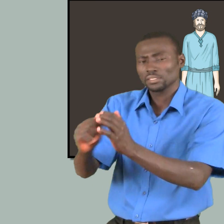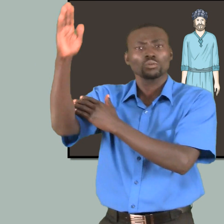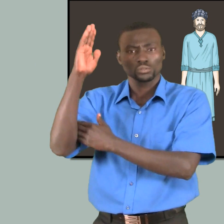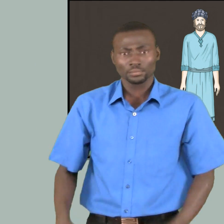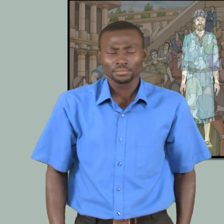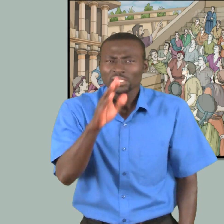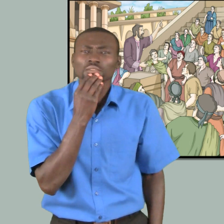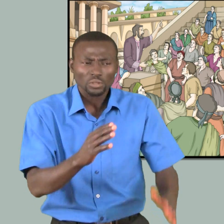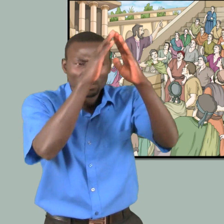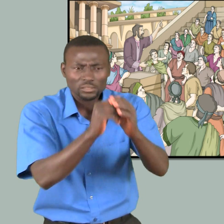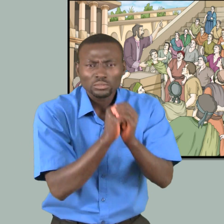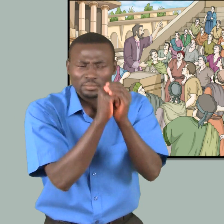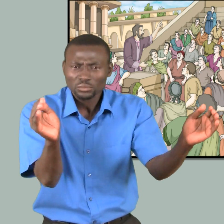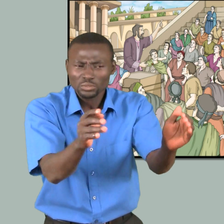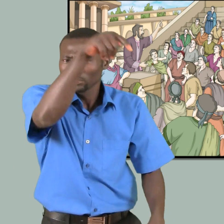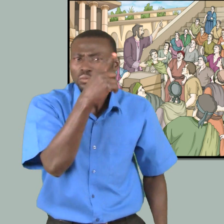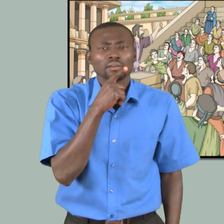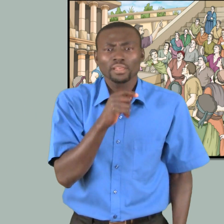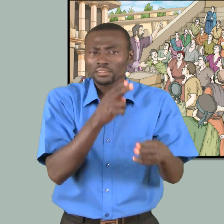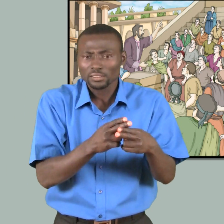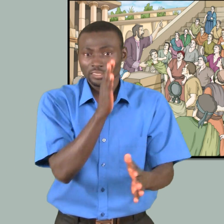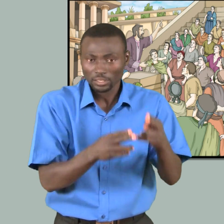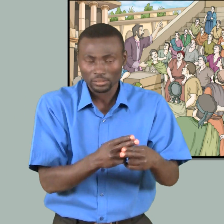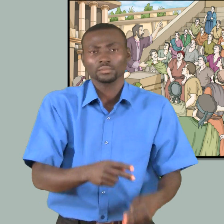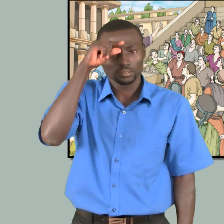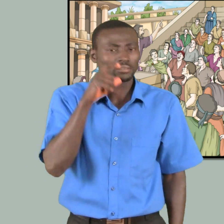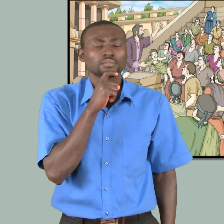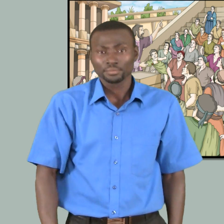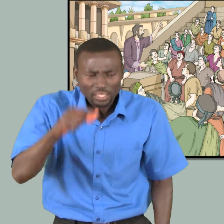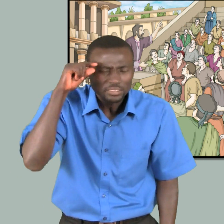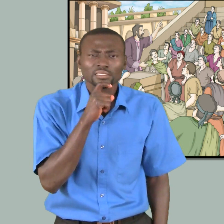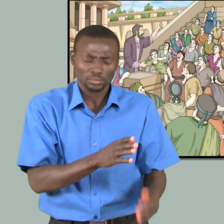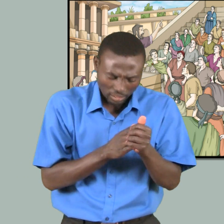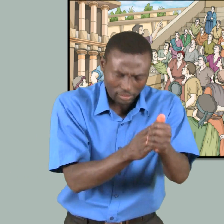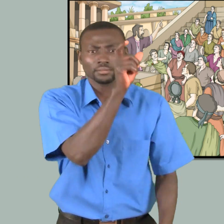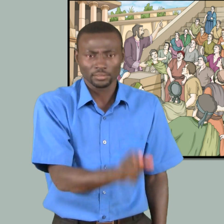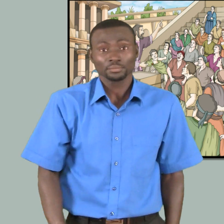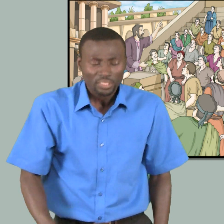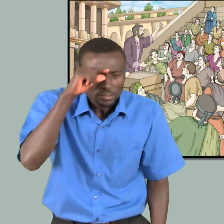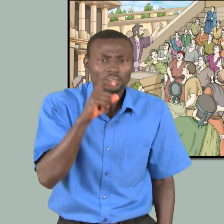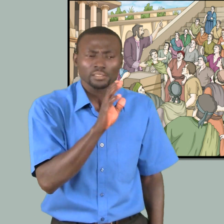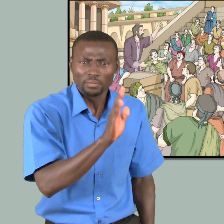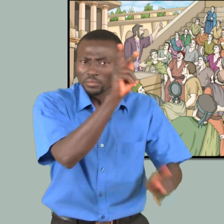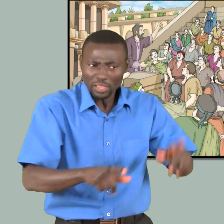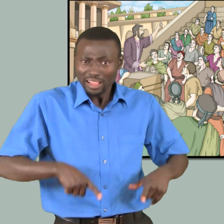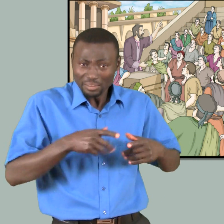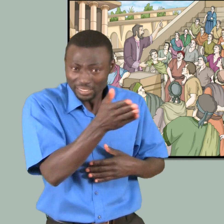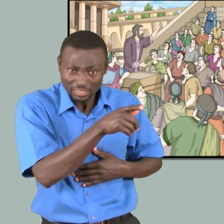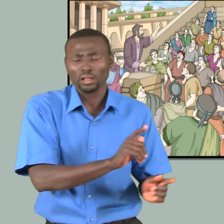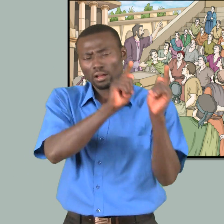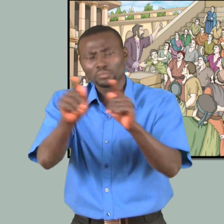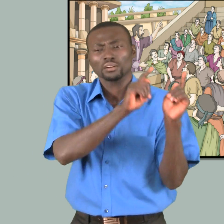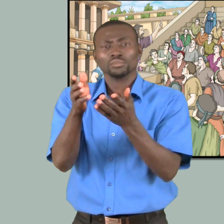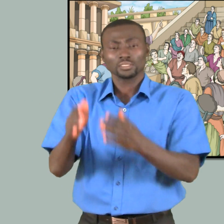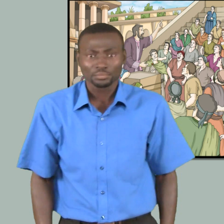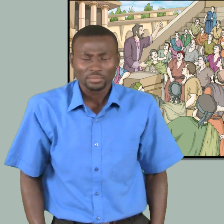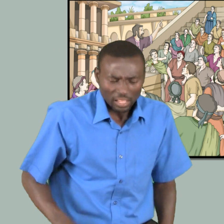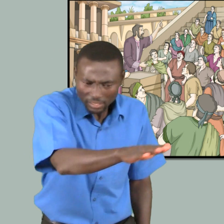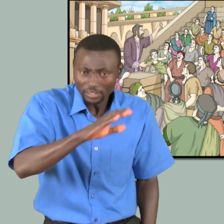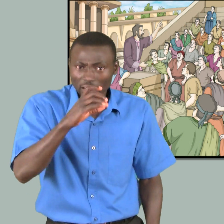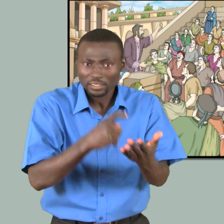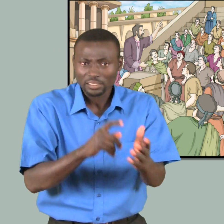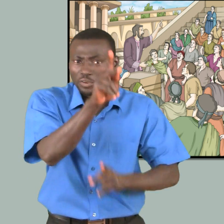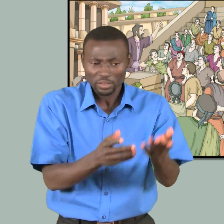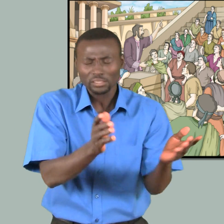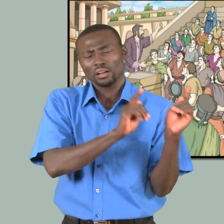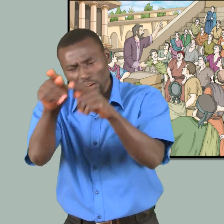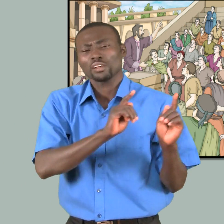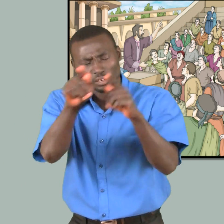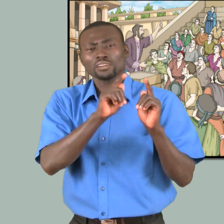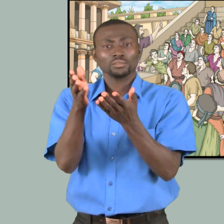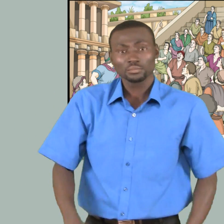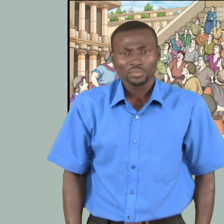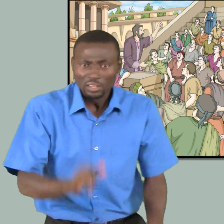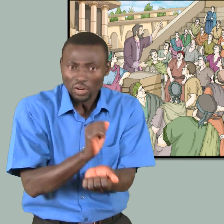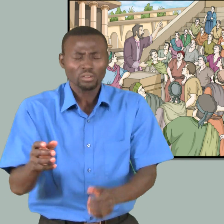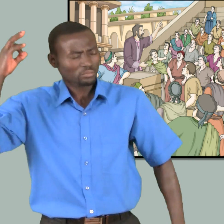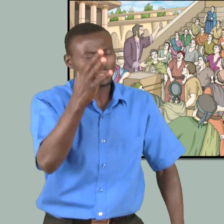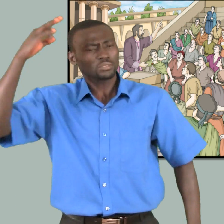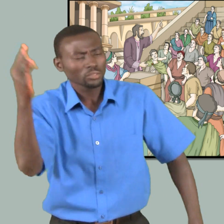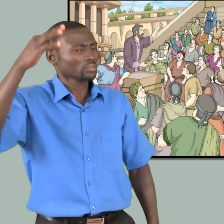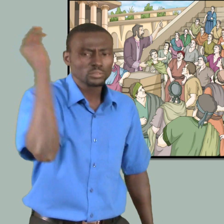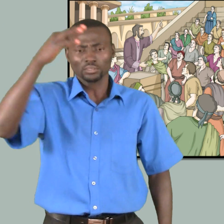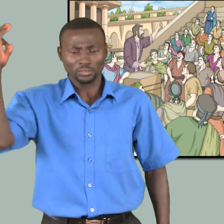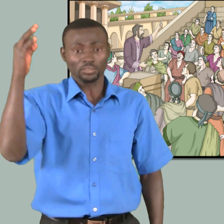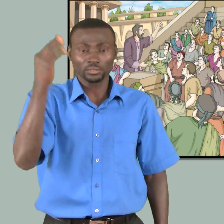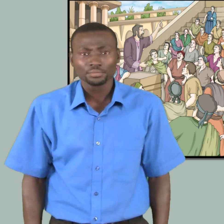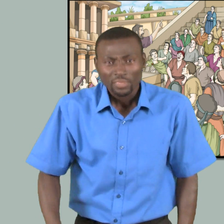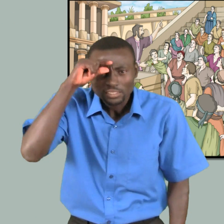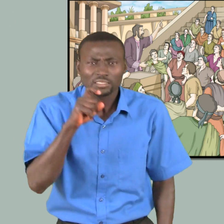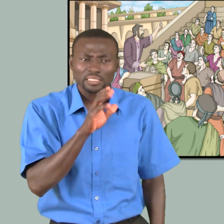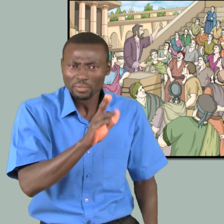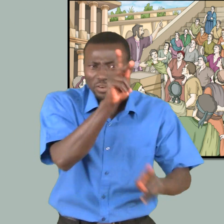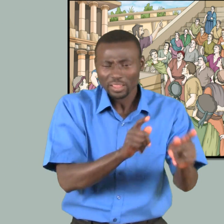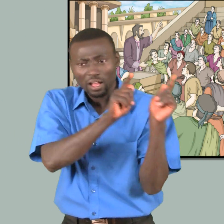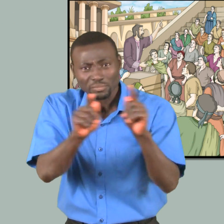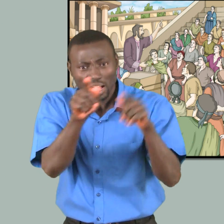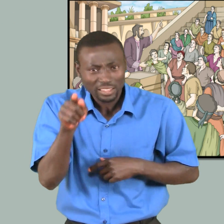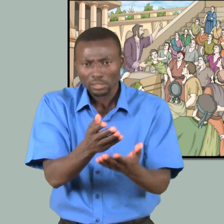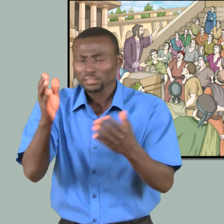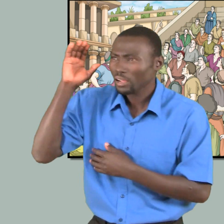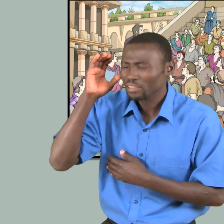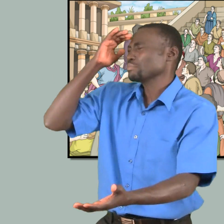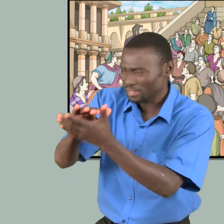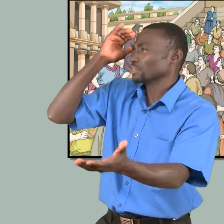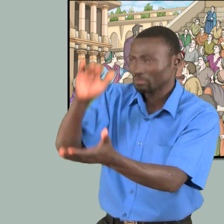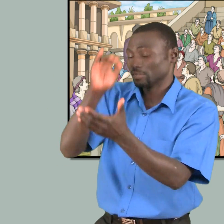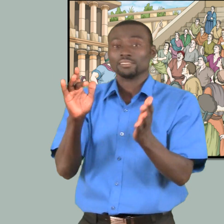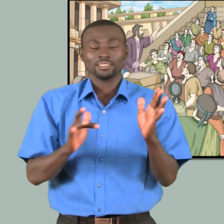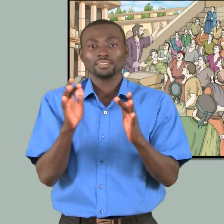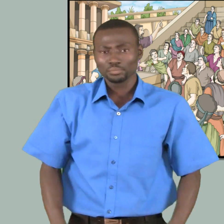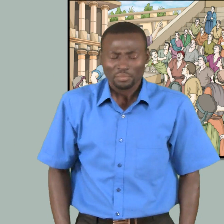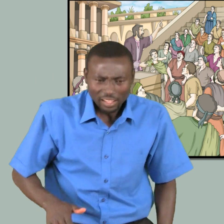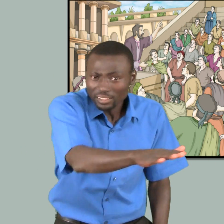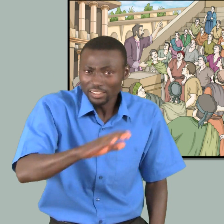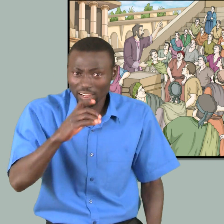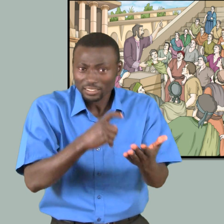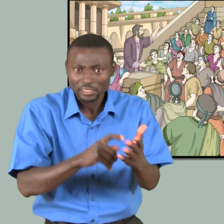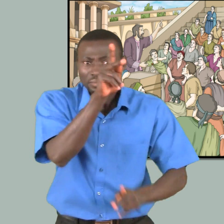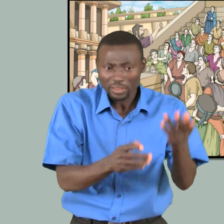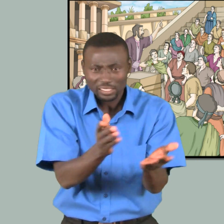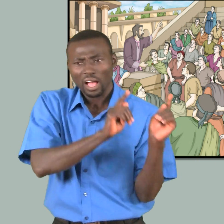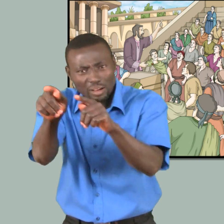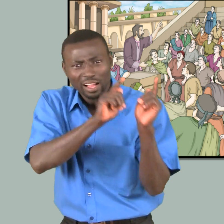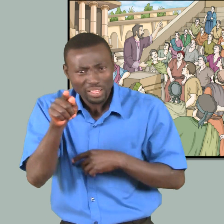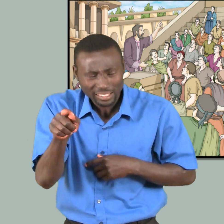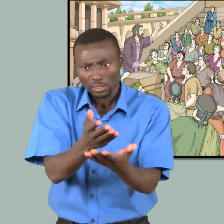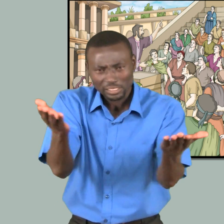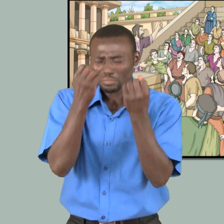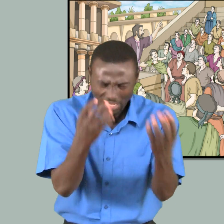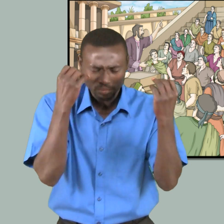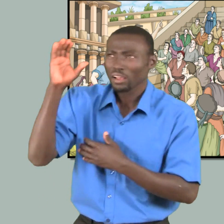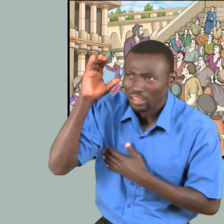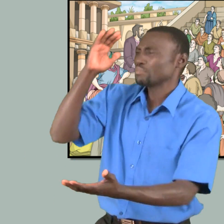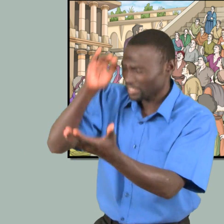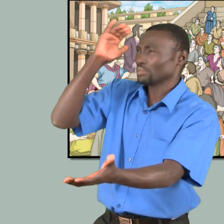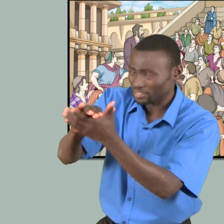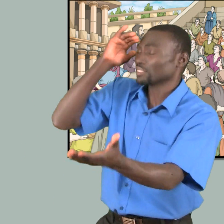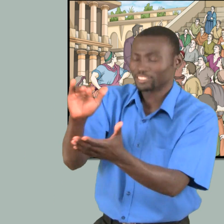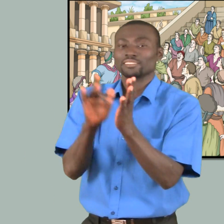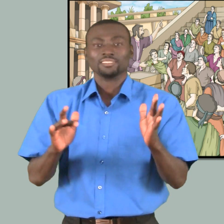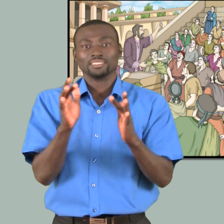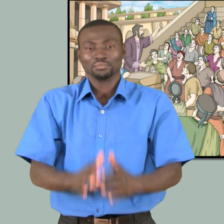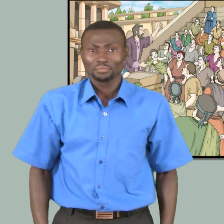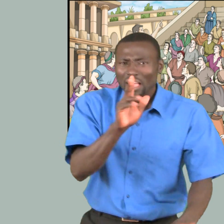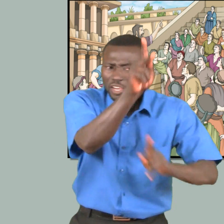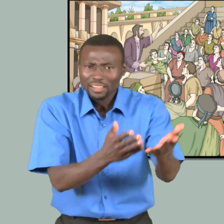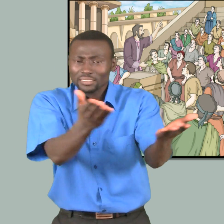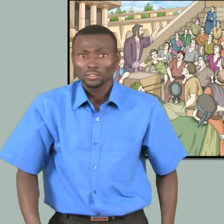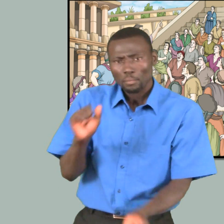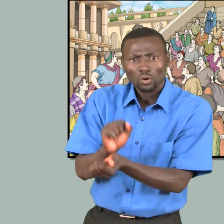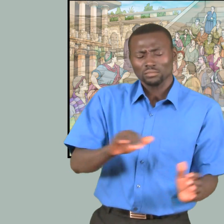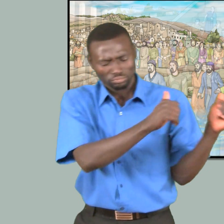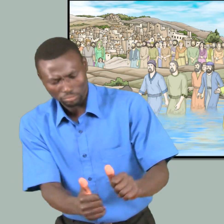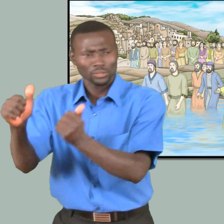Crispus, the synagogue leader, and his whole household believed in the Lord.